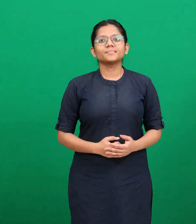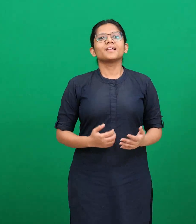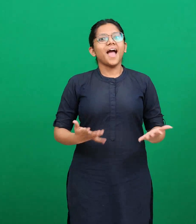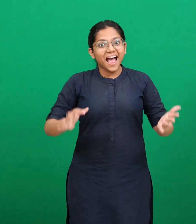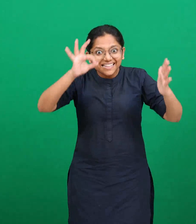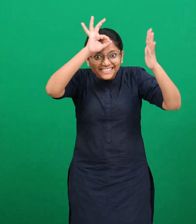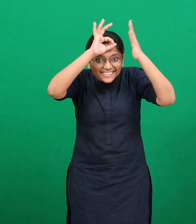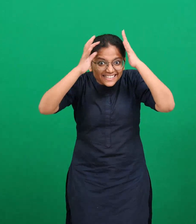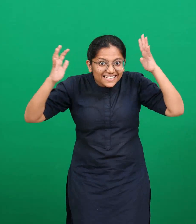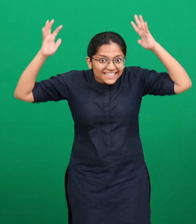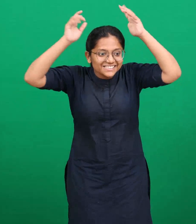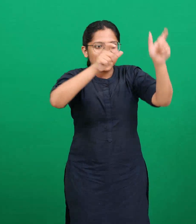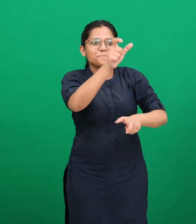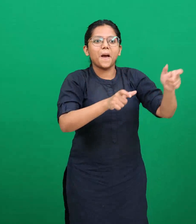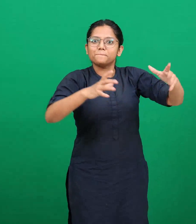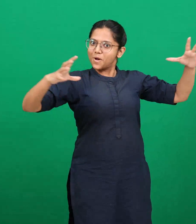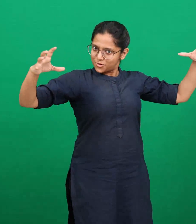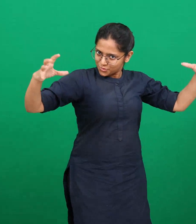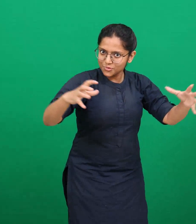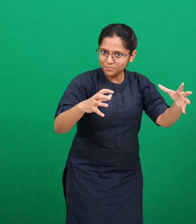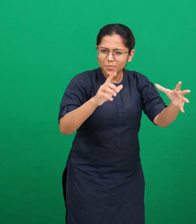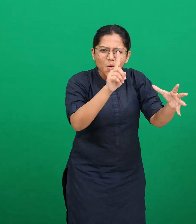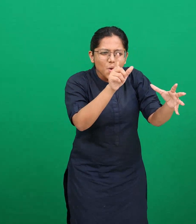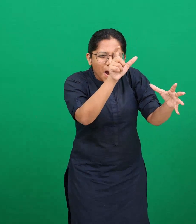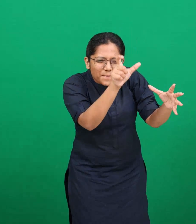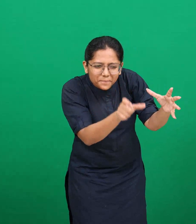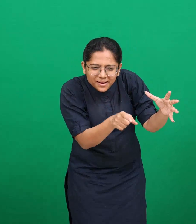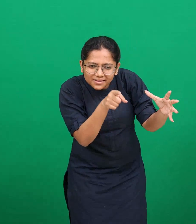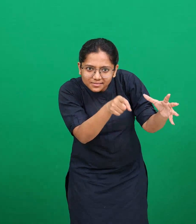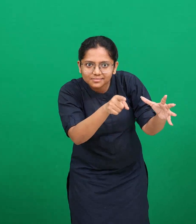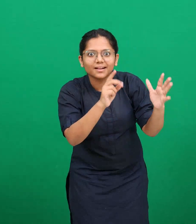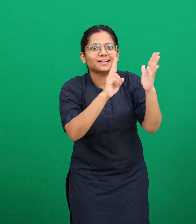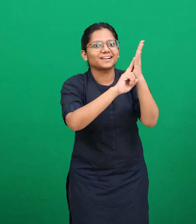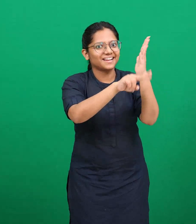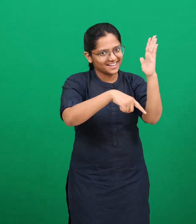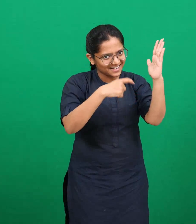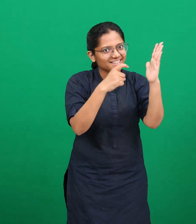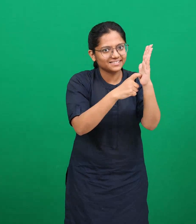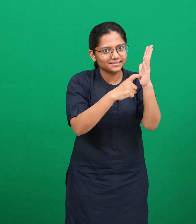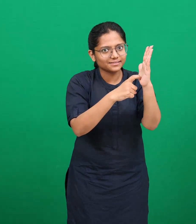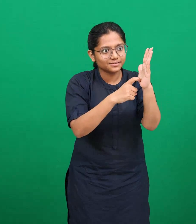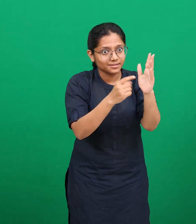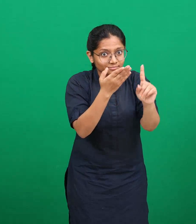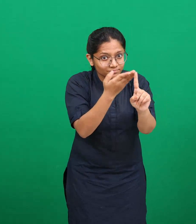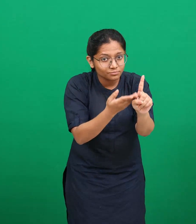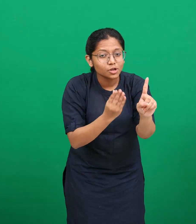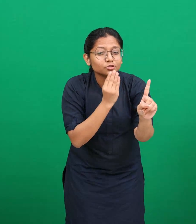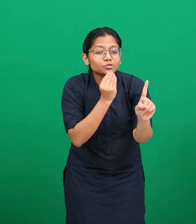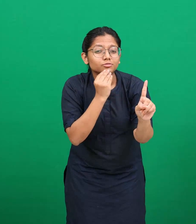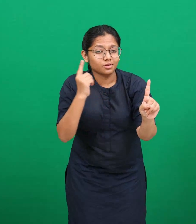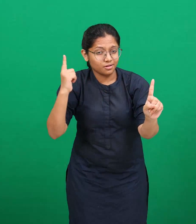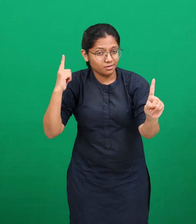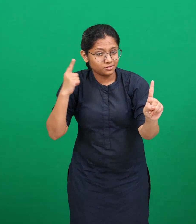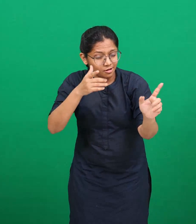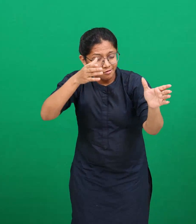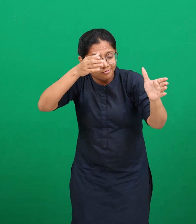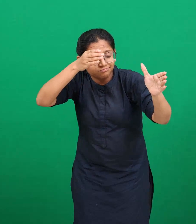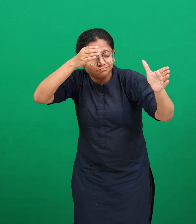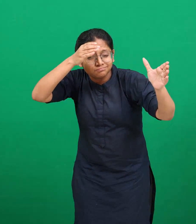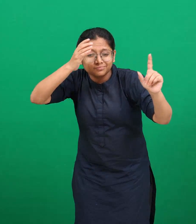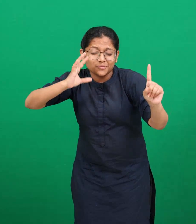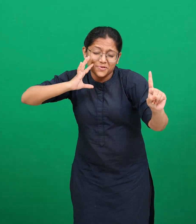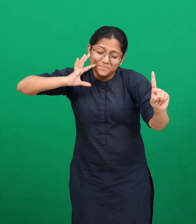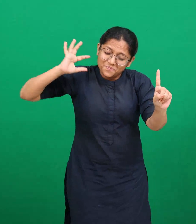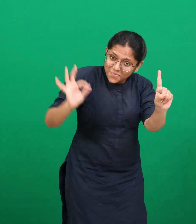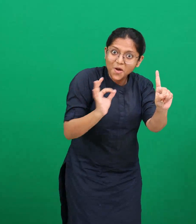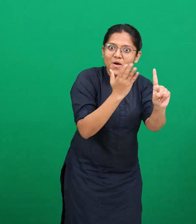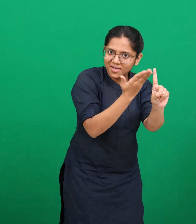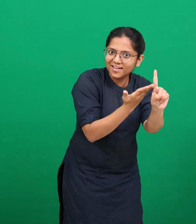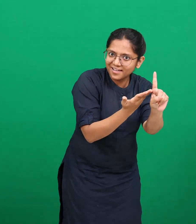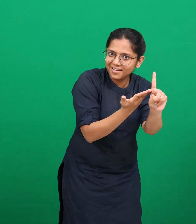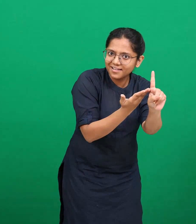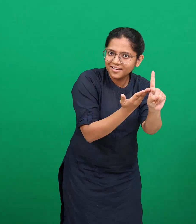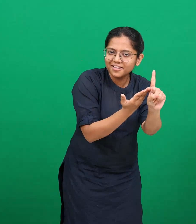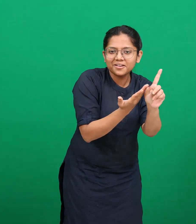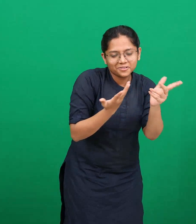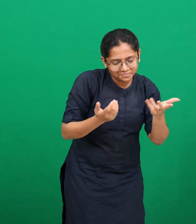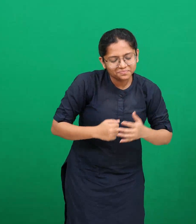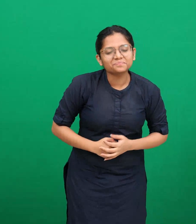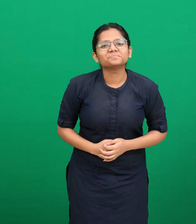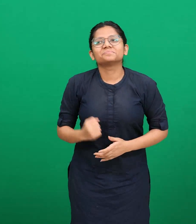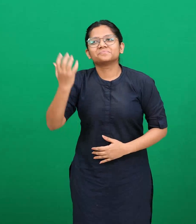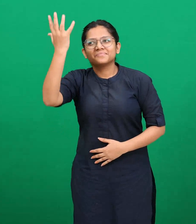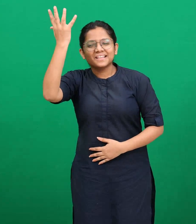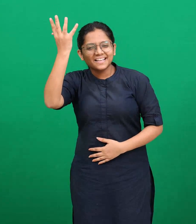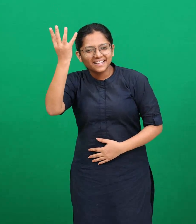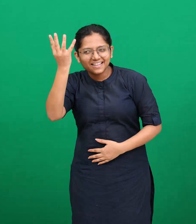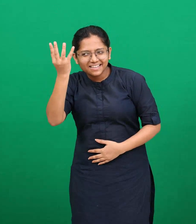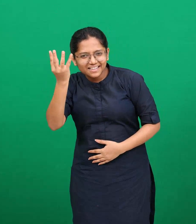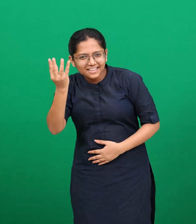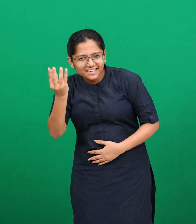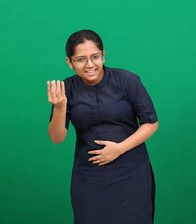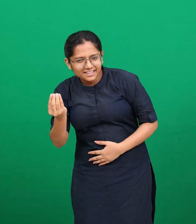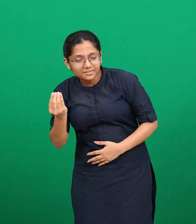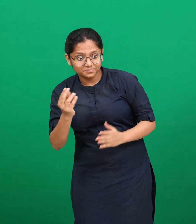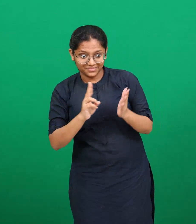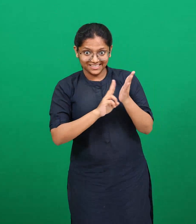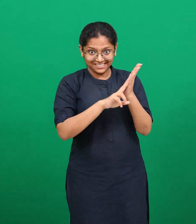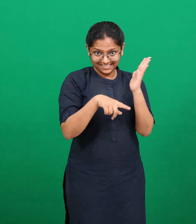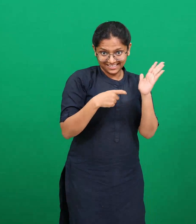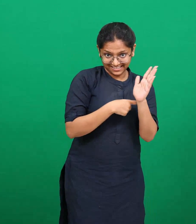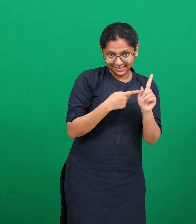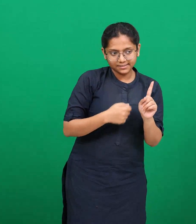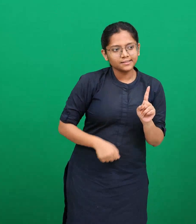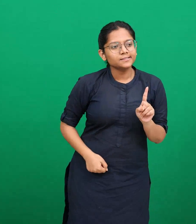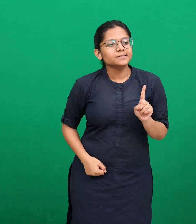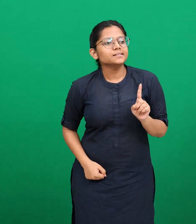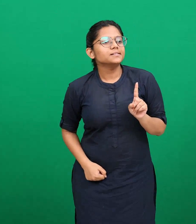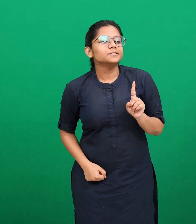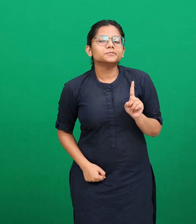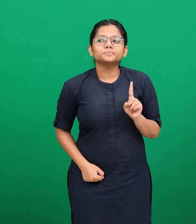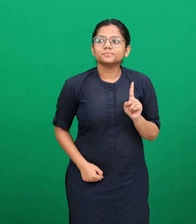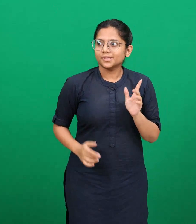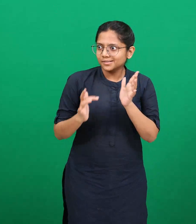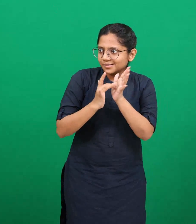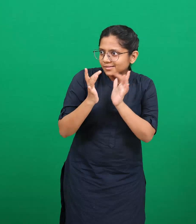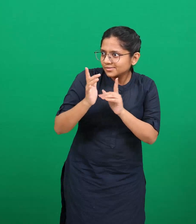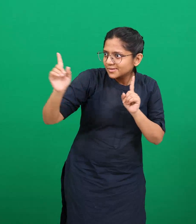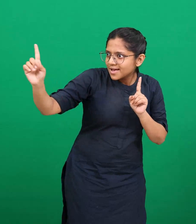Now there was a man of the Pharisees named Nicodemus, a leader of the Jews.